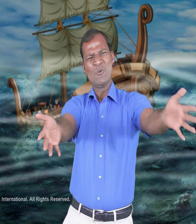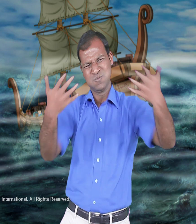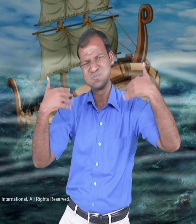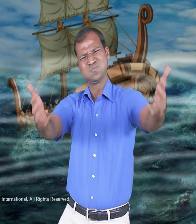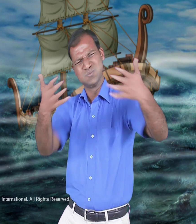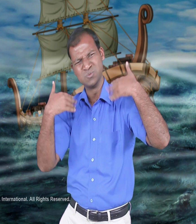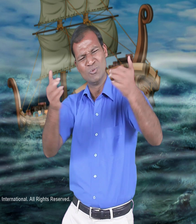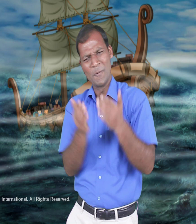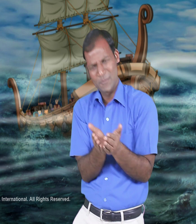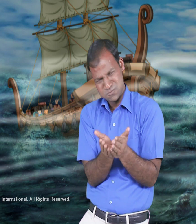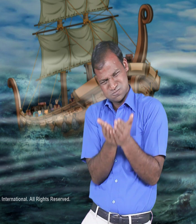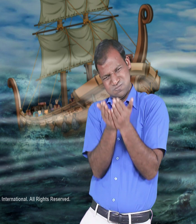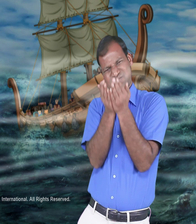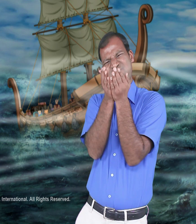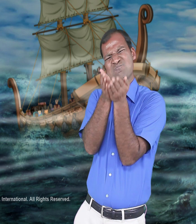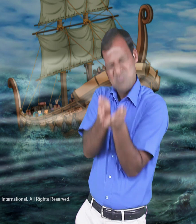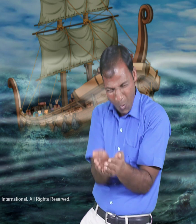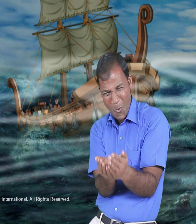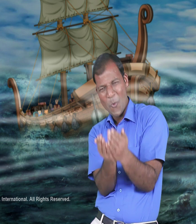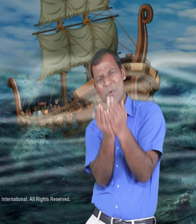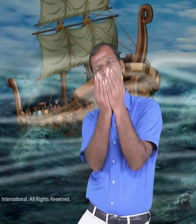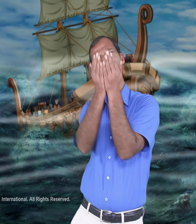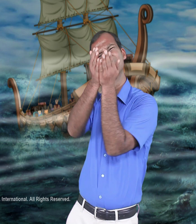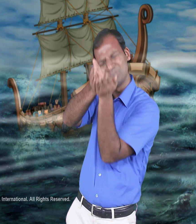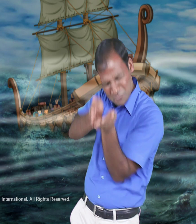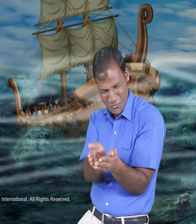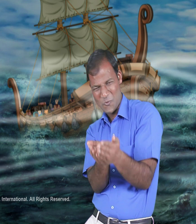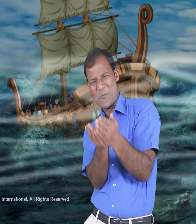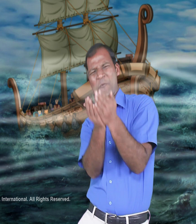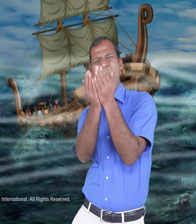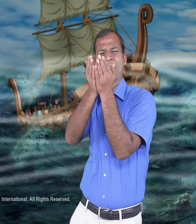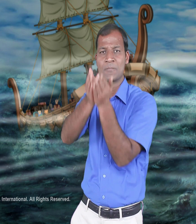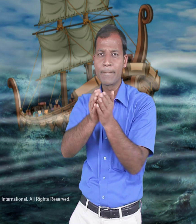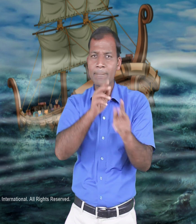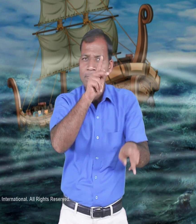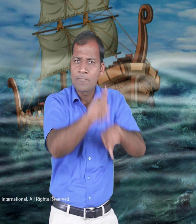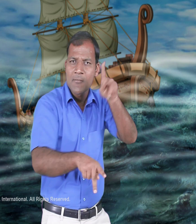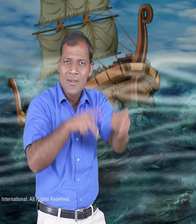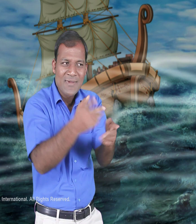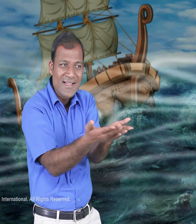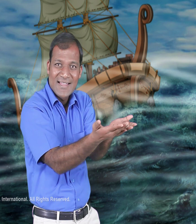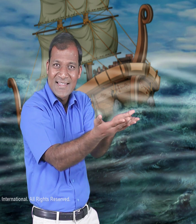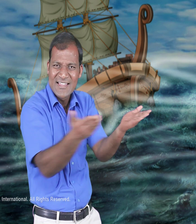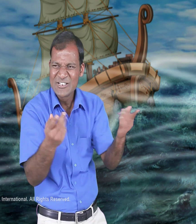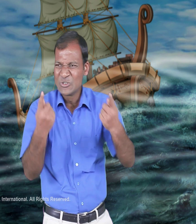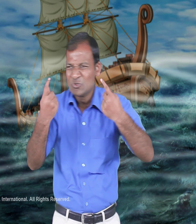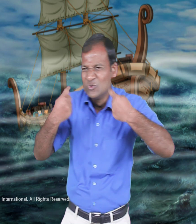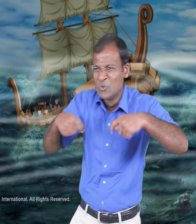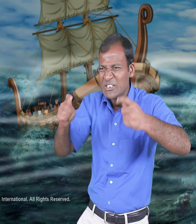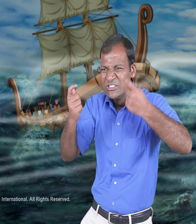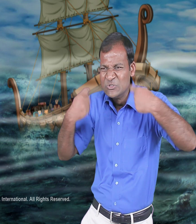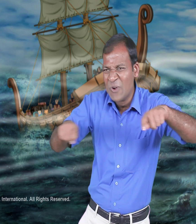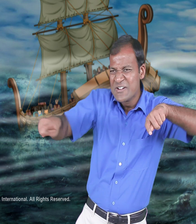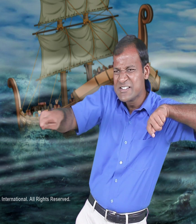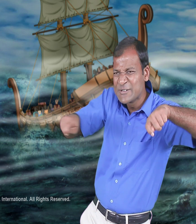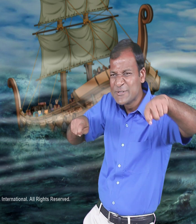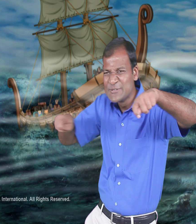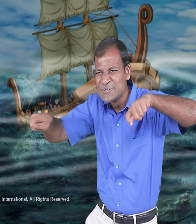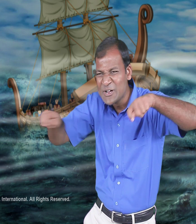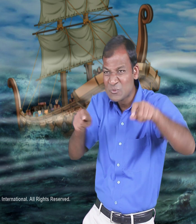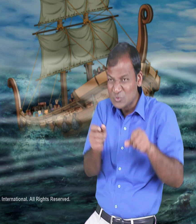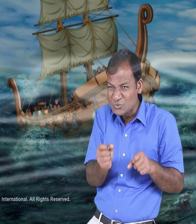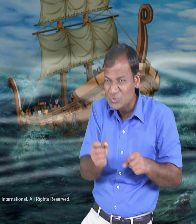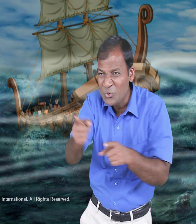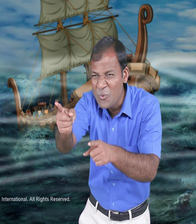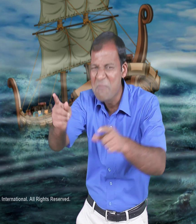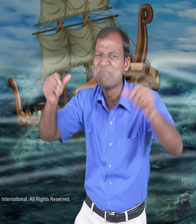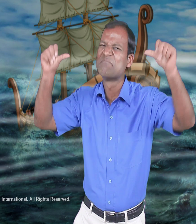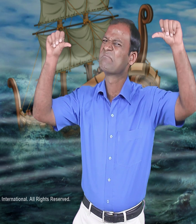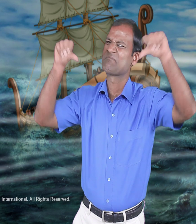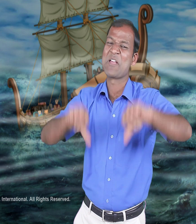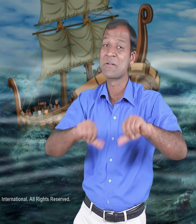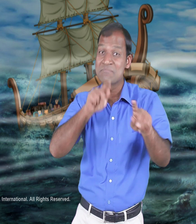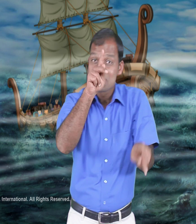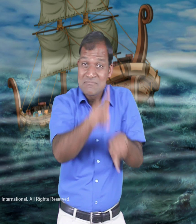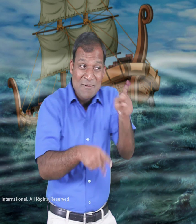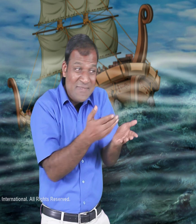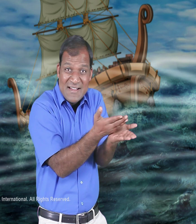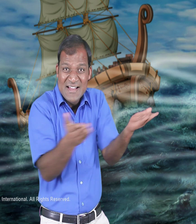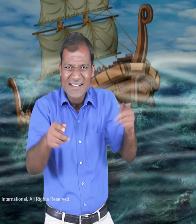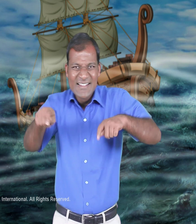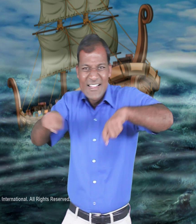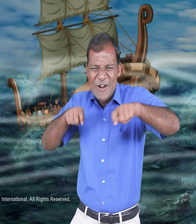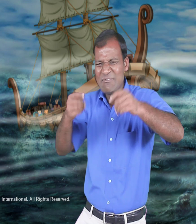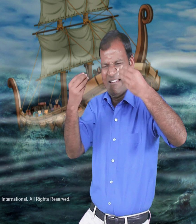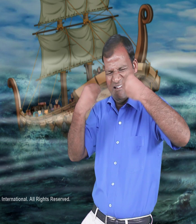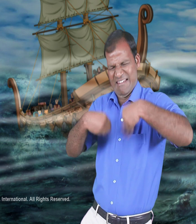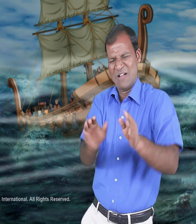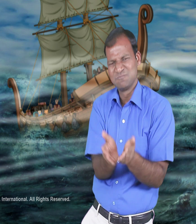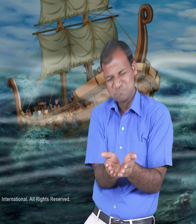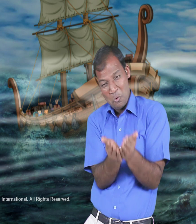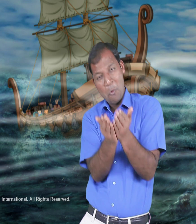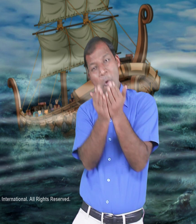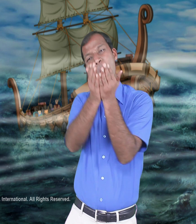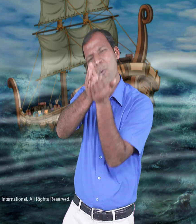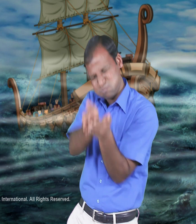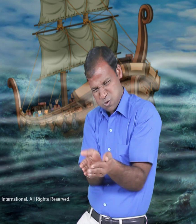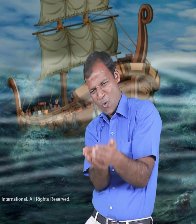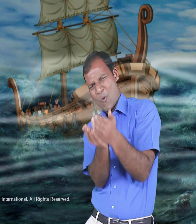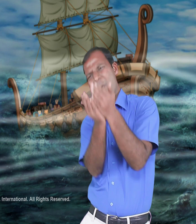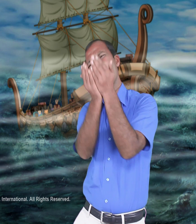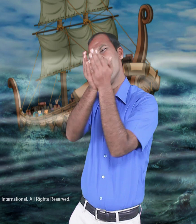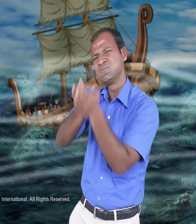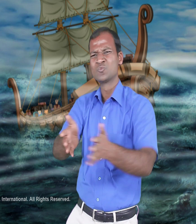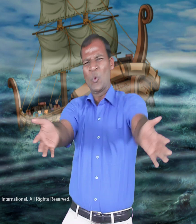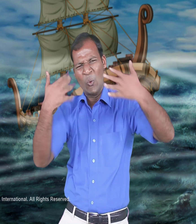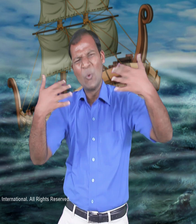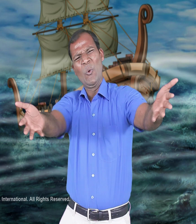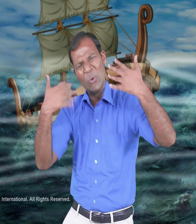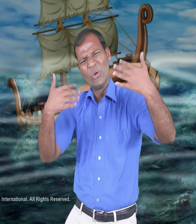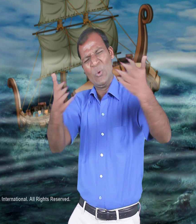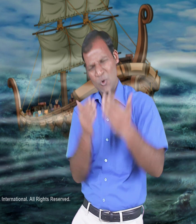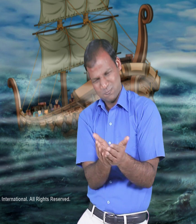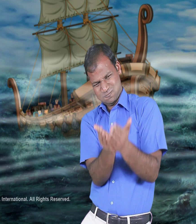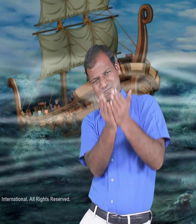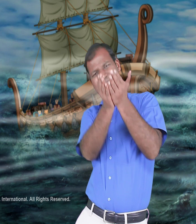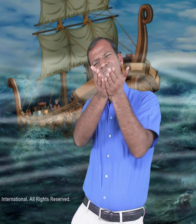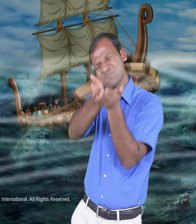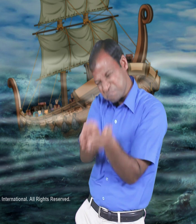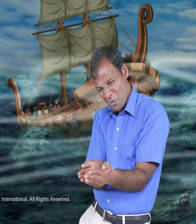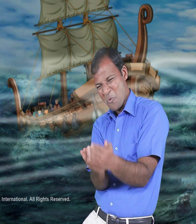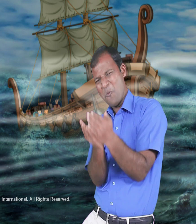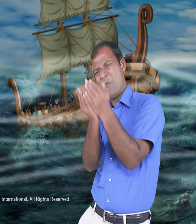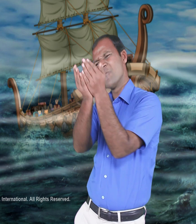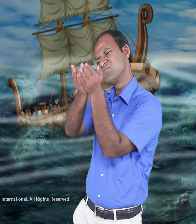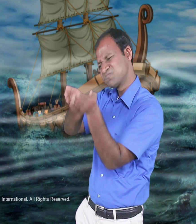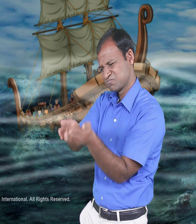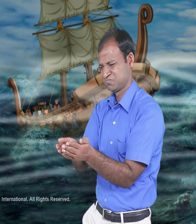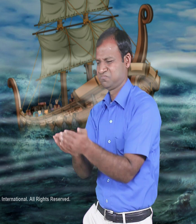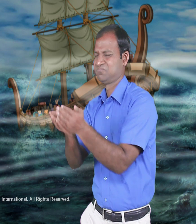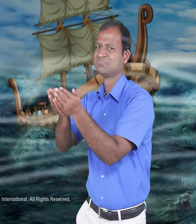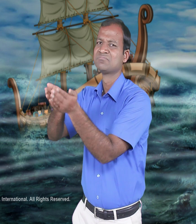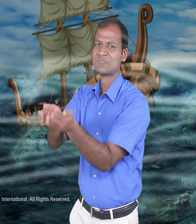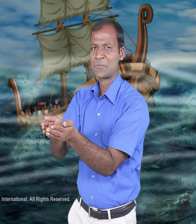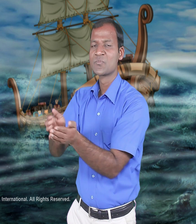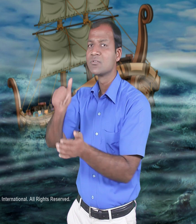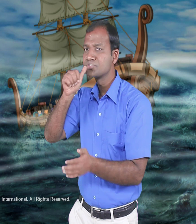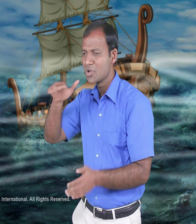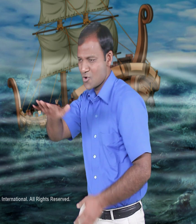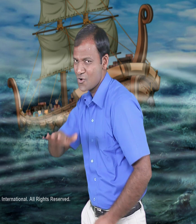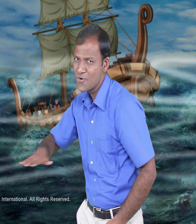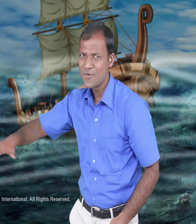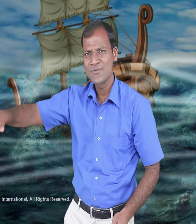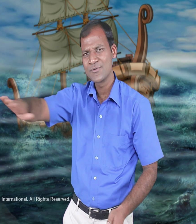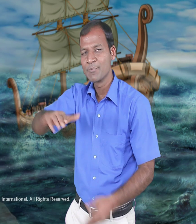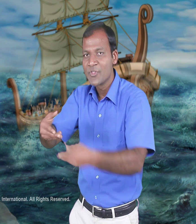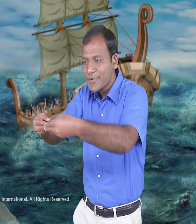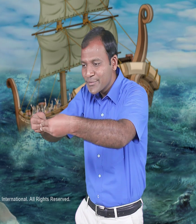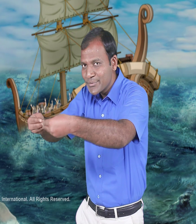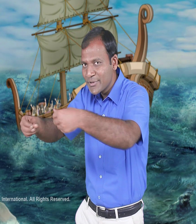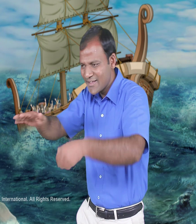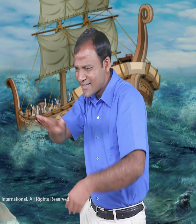Unable to head into the wind, the ship was caught up. So we gave way and let ourselves be driven along.